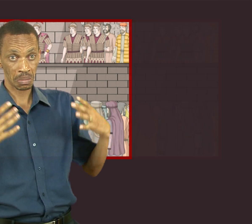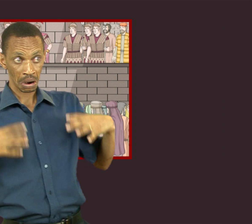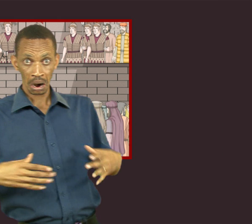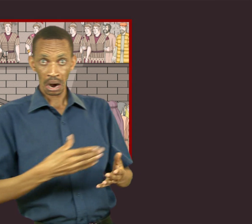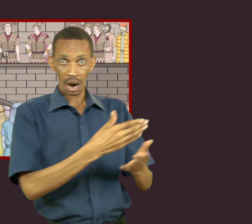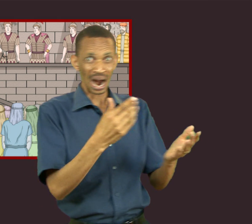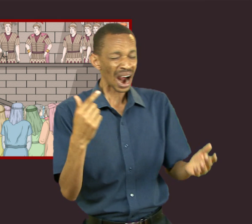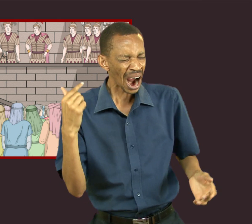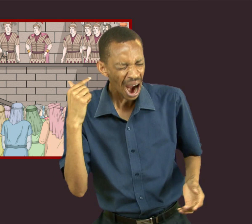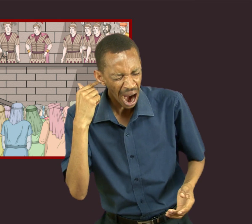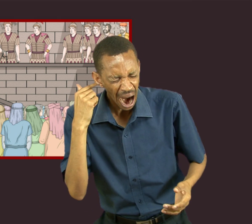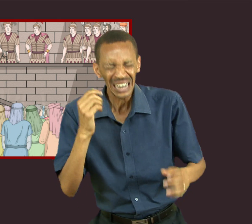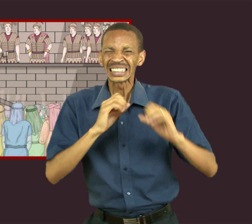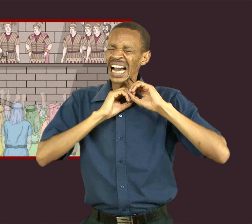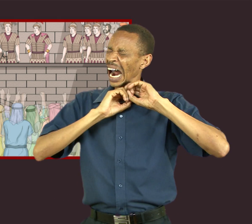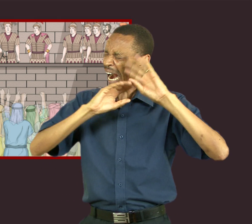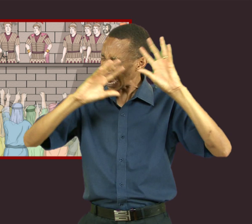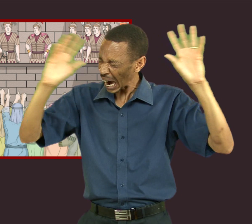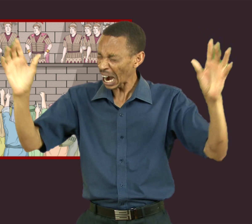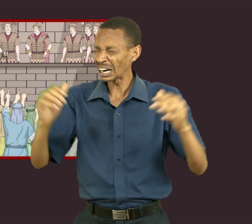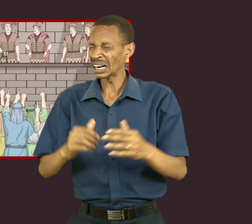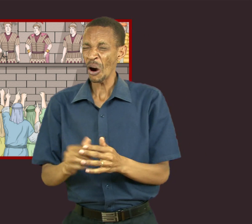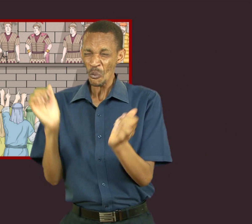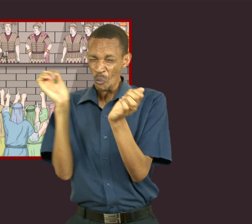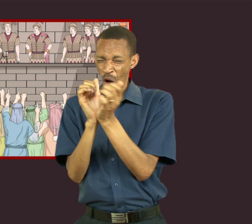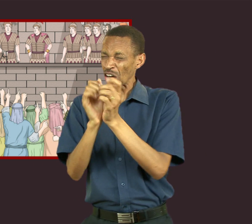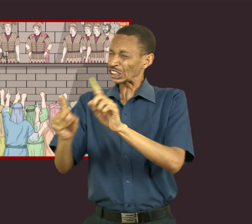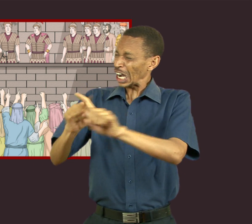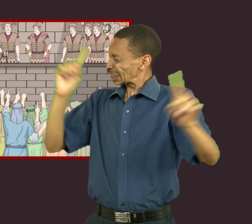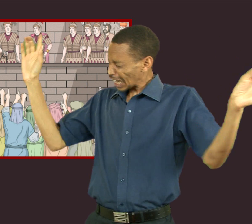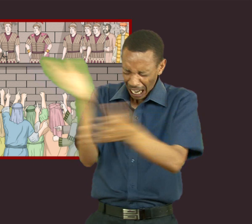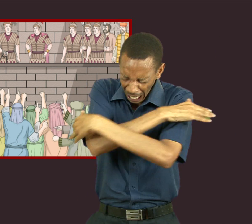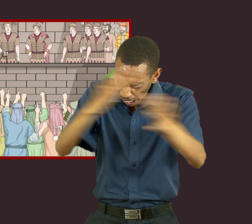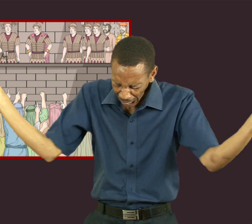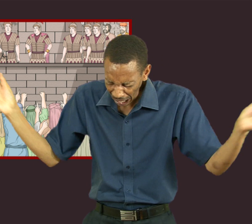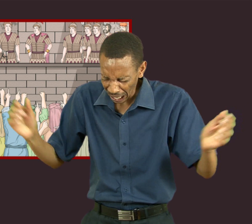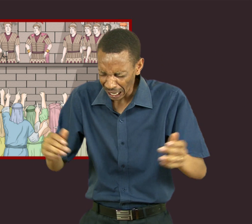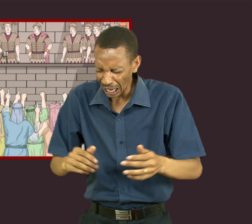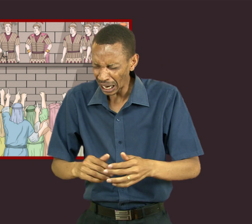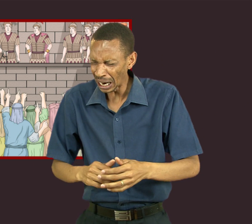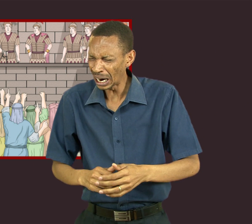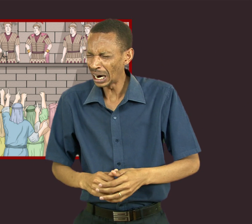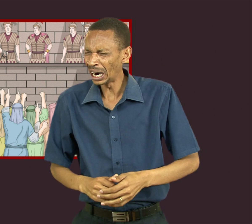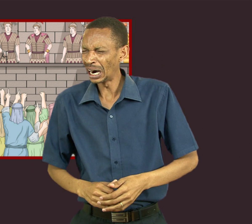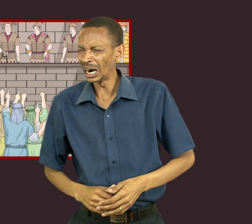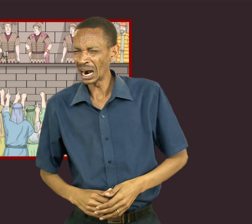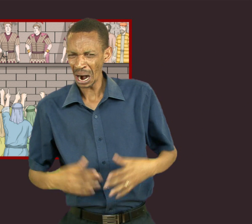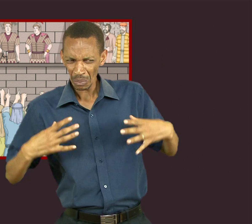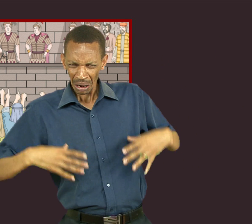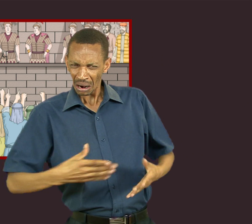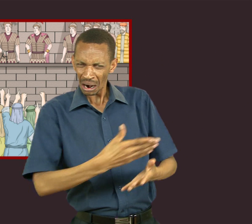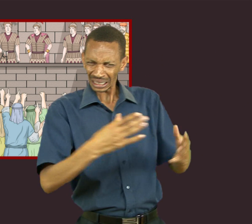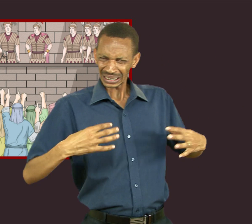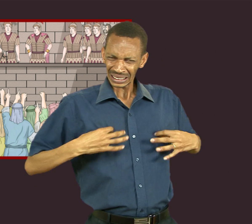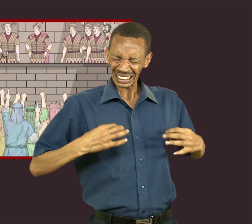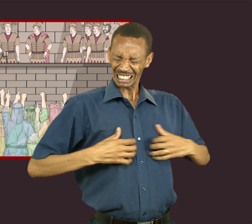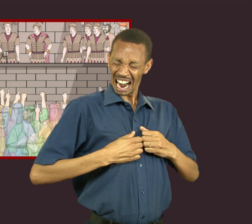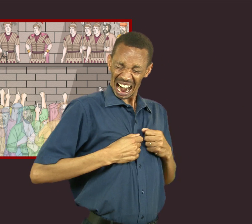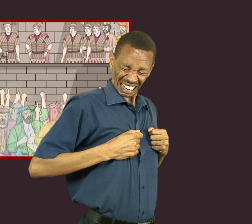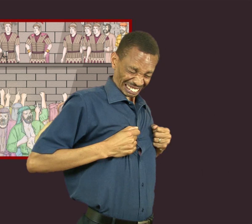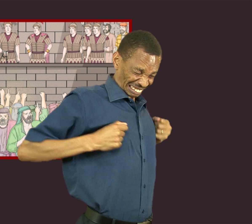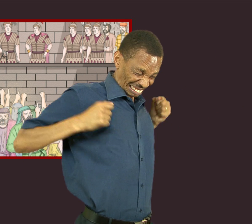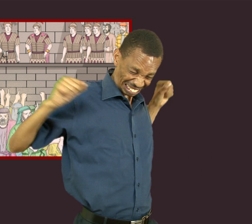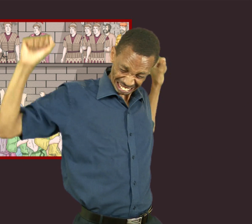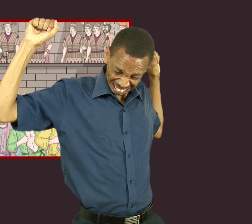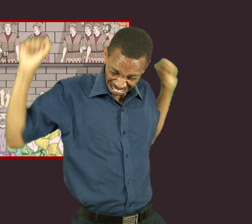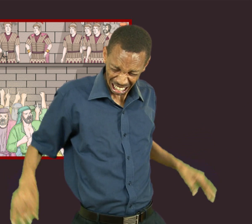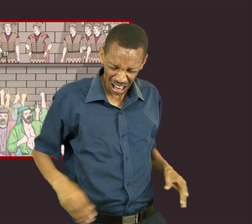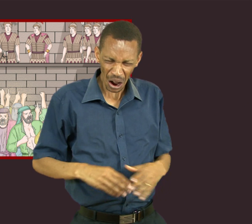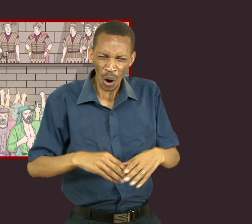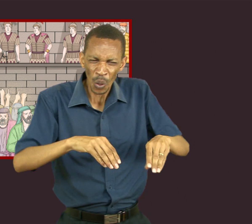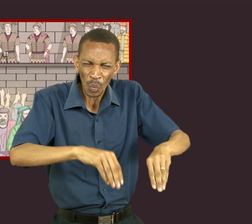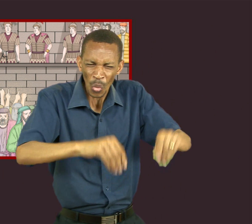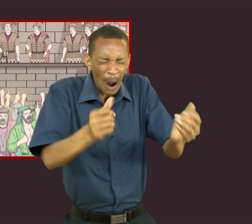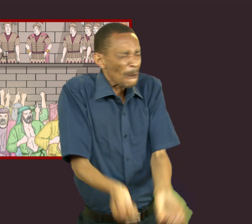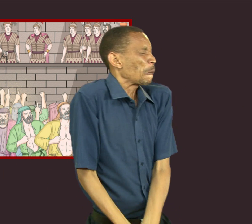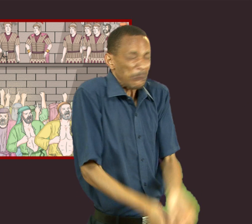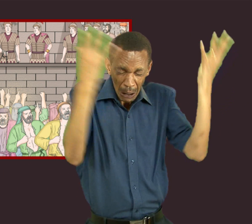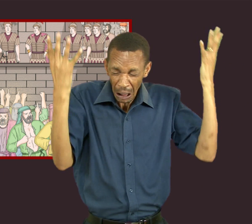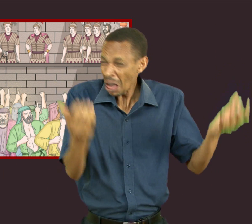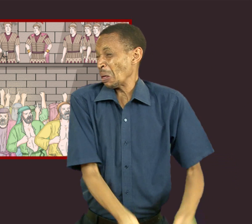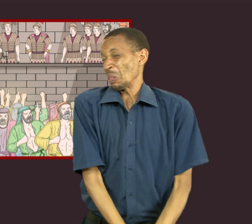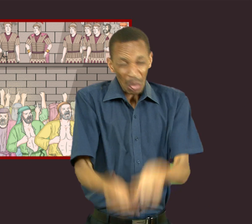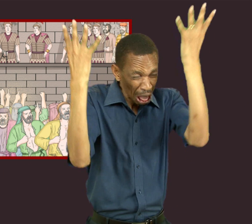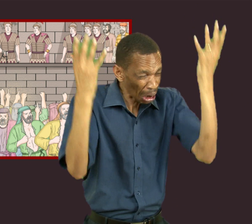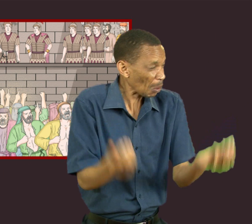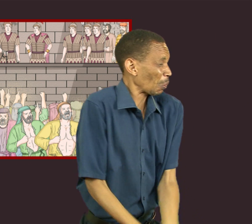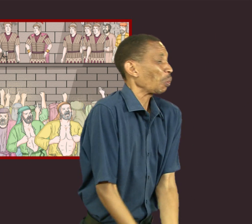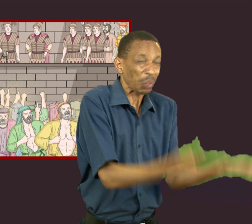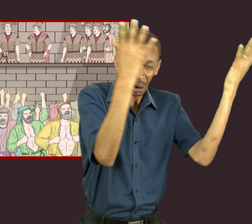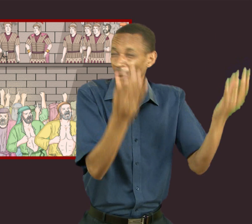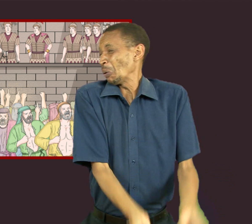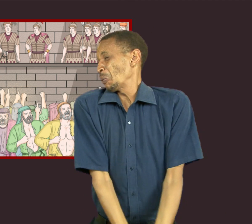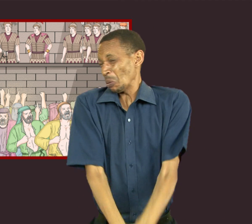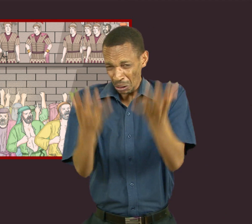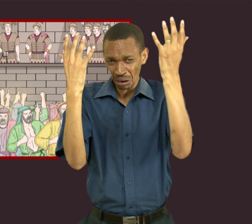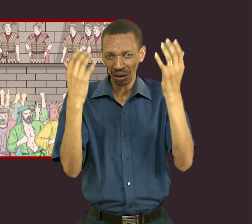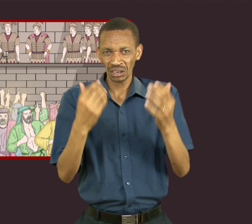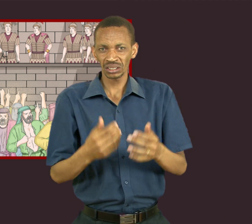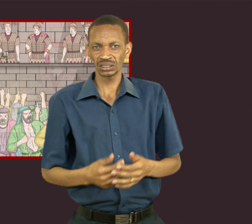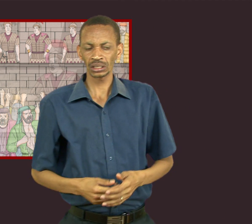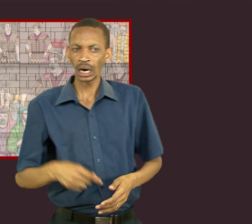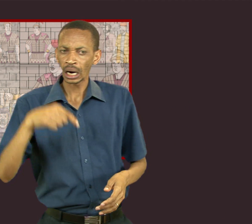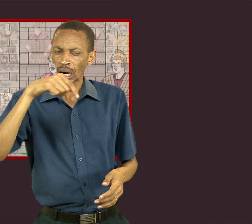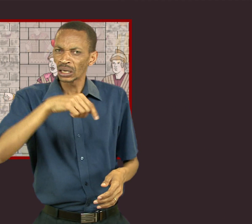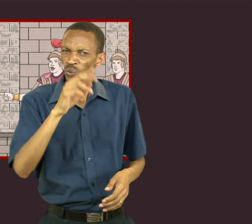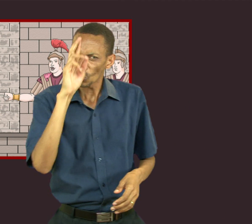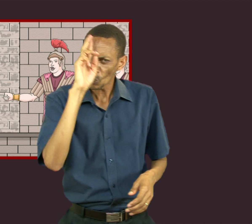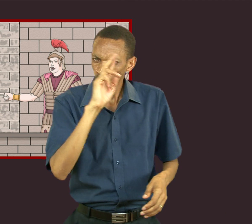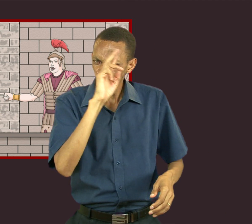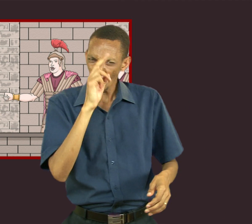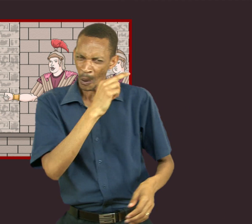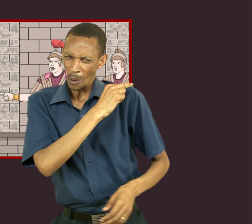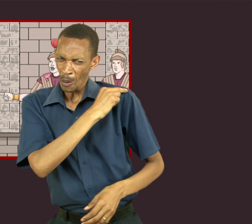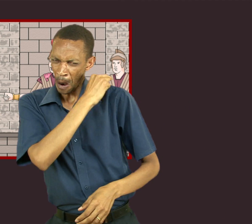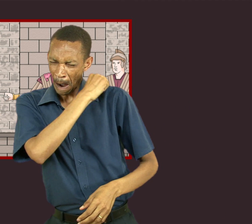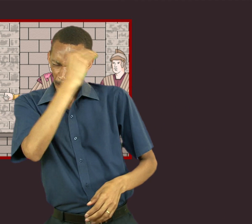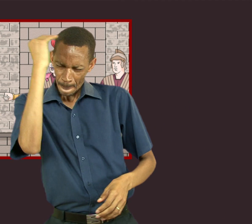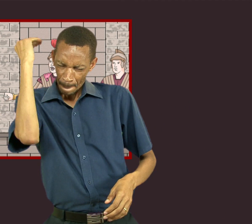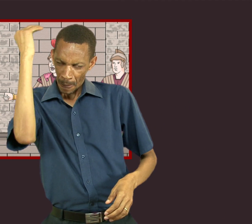Then they lifted up their voices and shouted, “Rid the earth of him! He is not fit to live!”